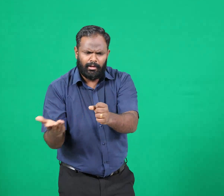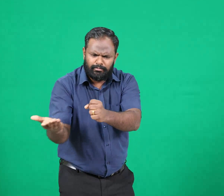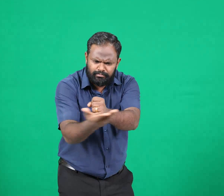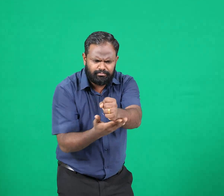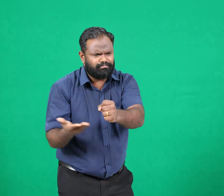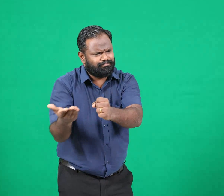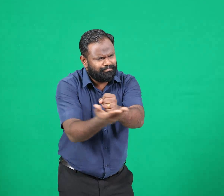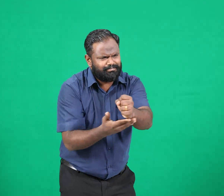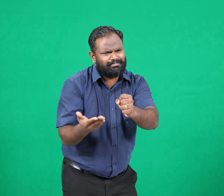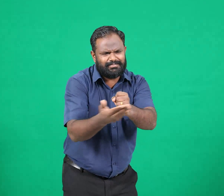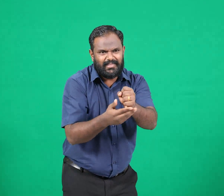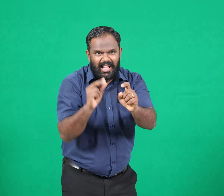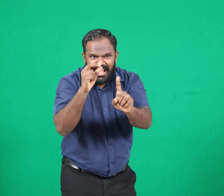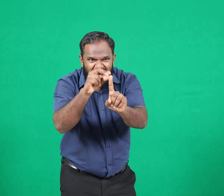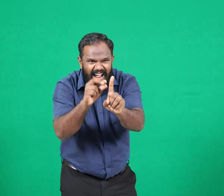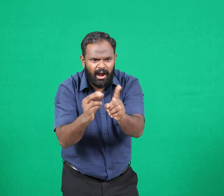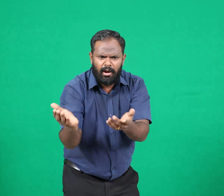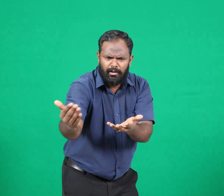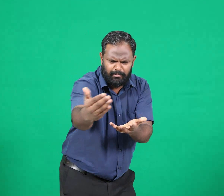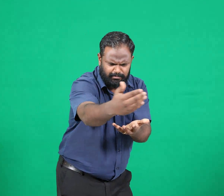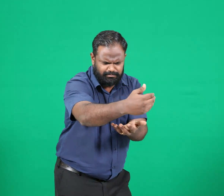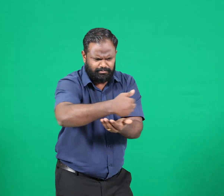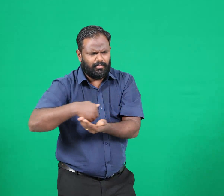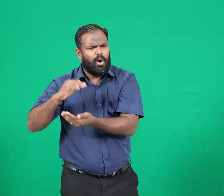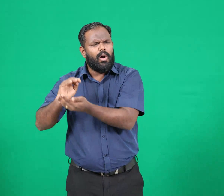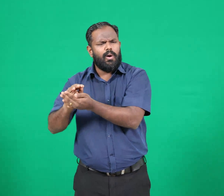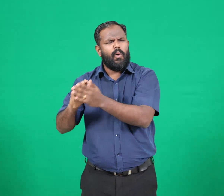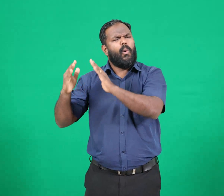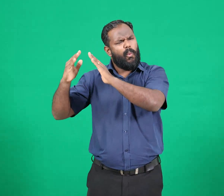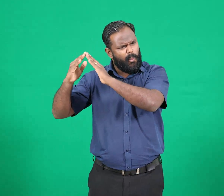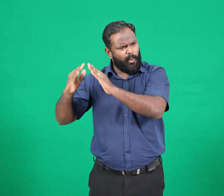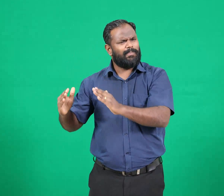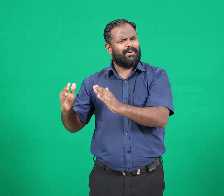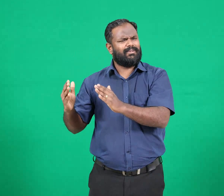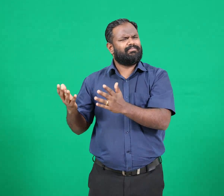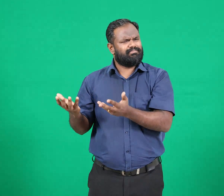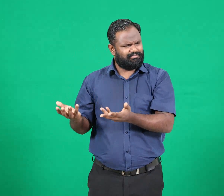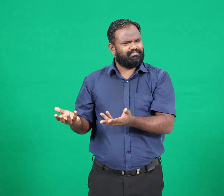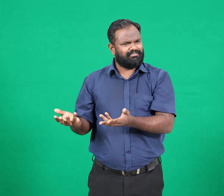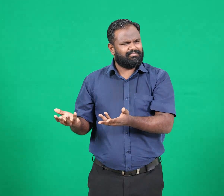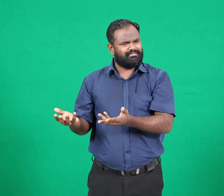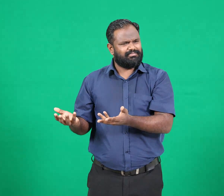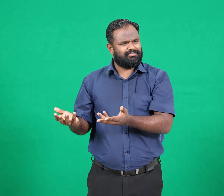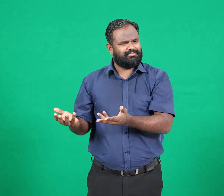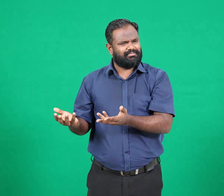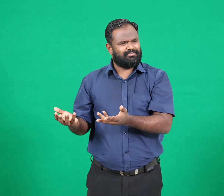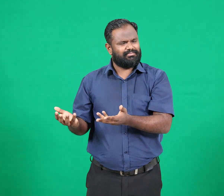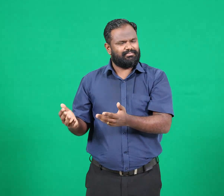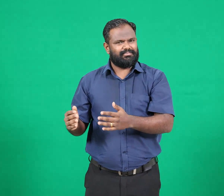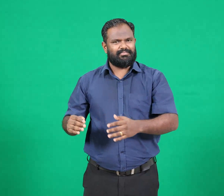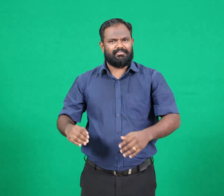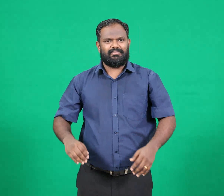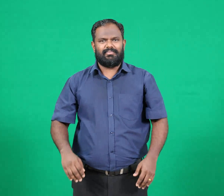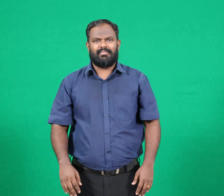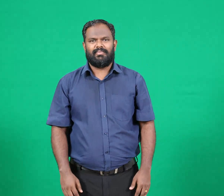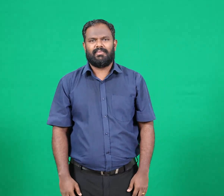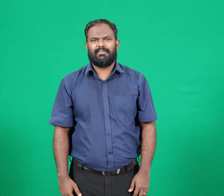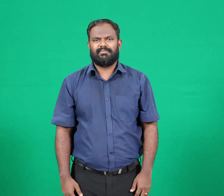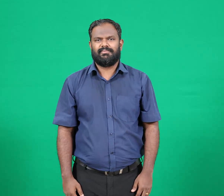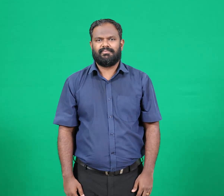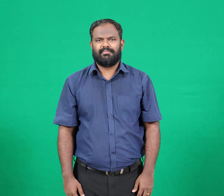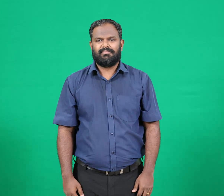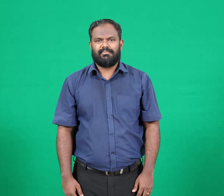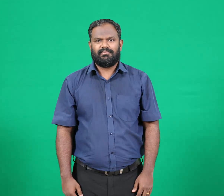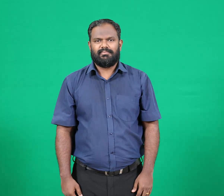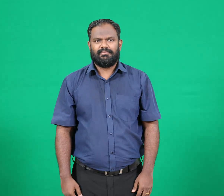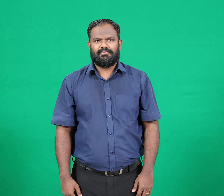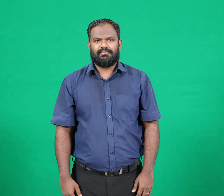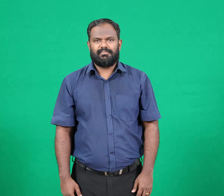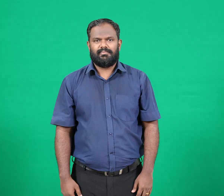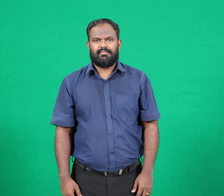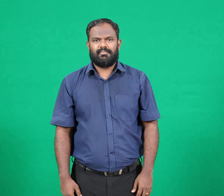then gather the wheat into my barn.'"